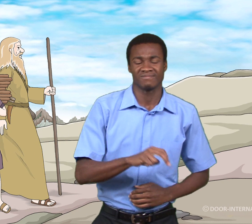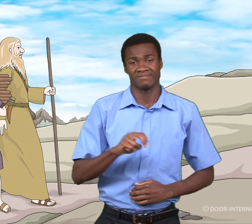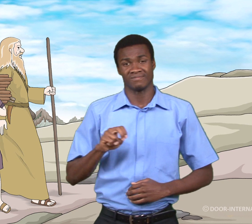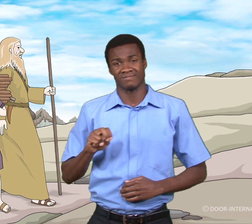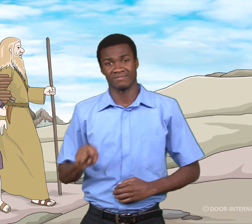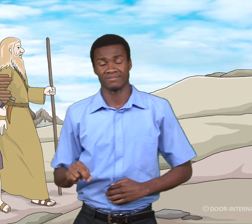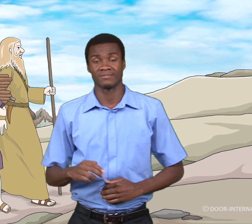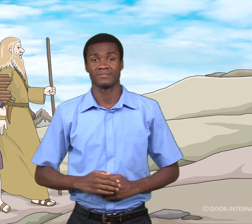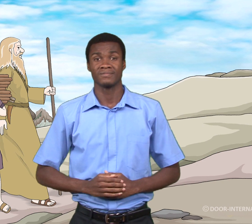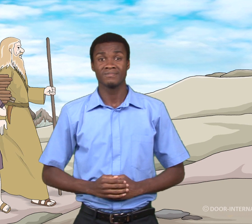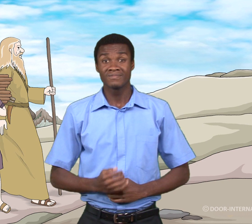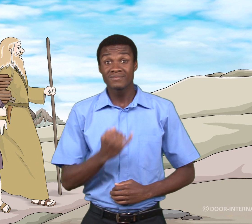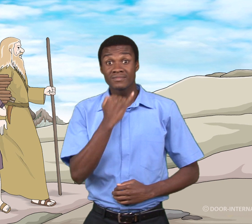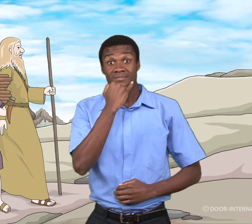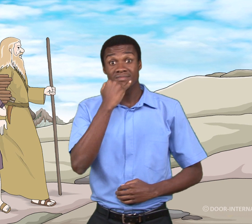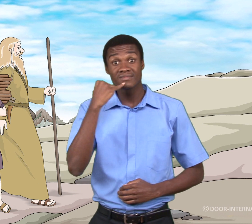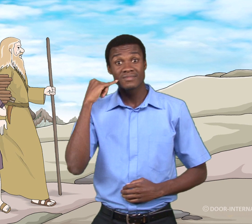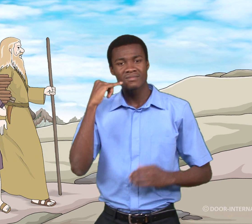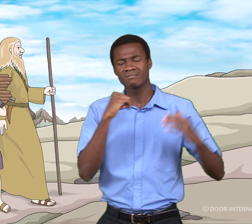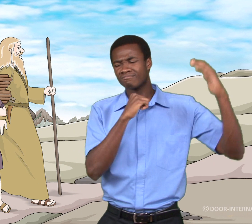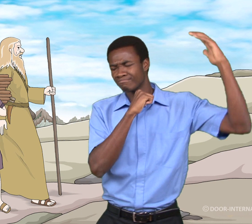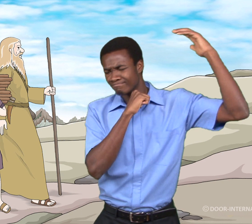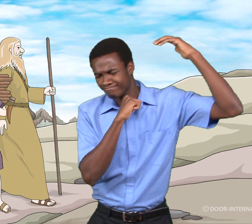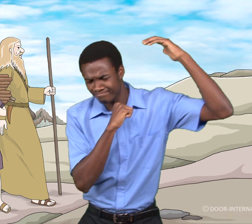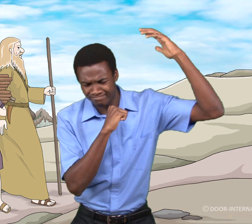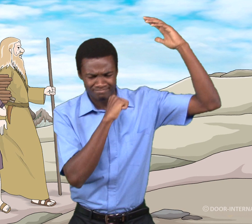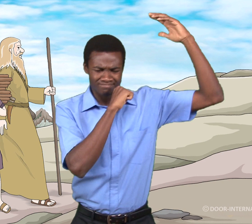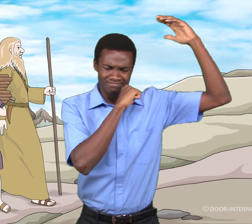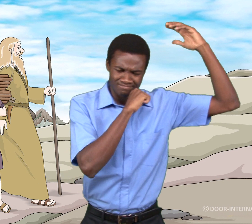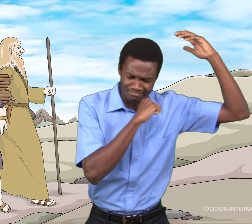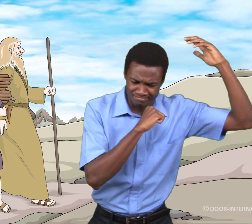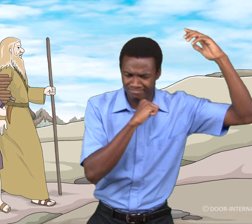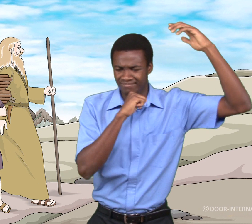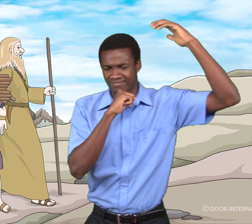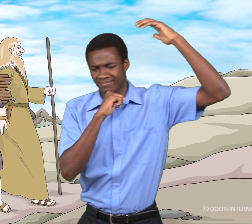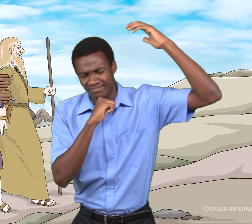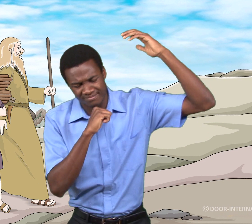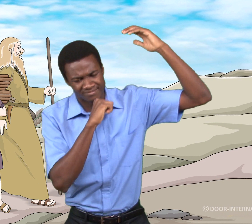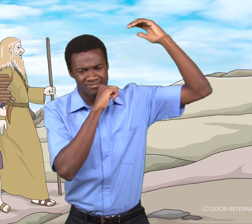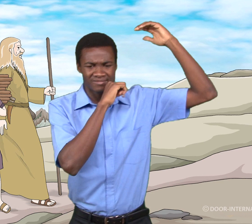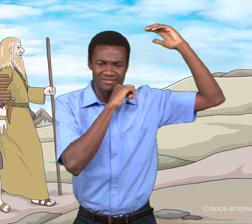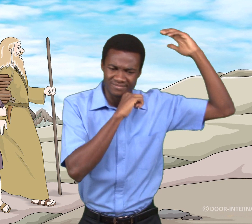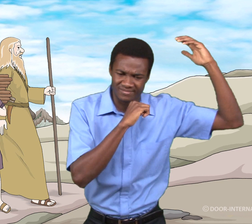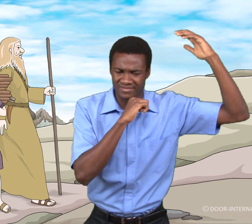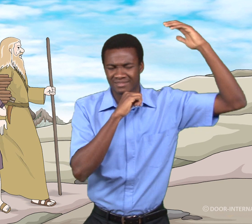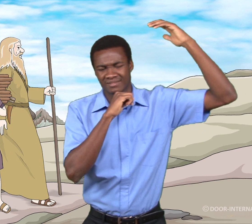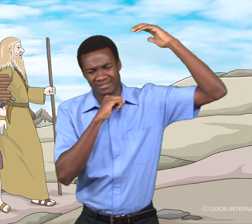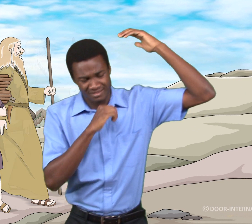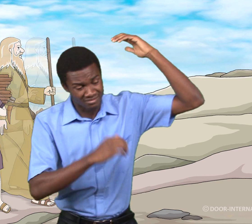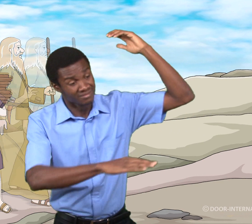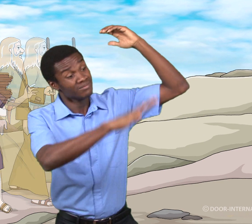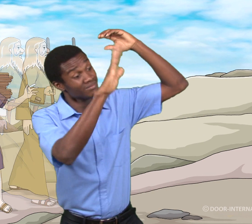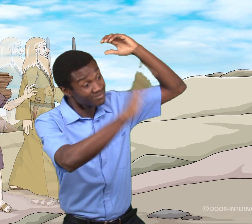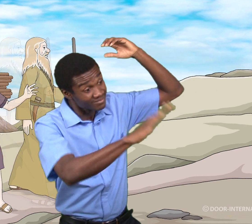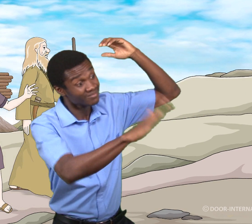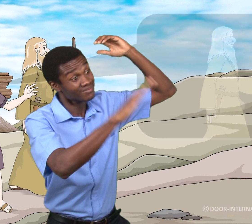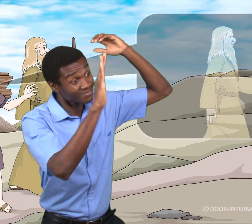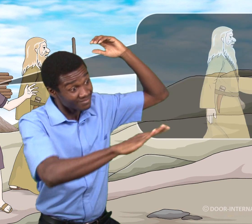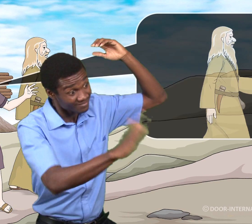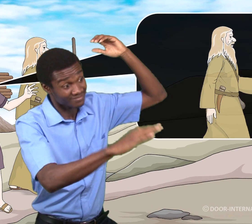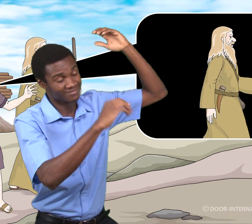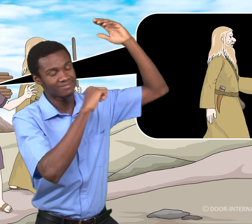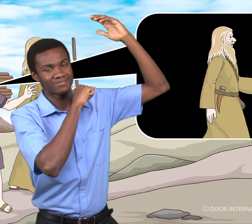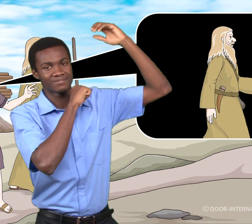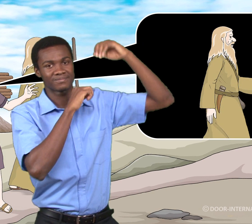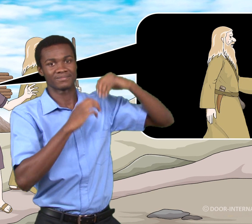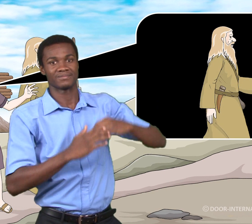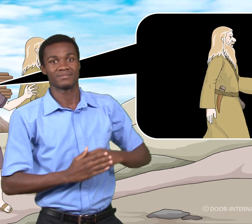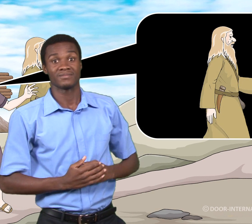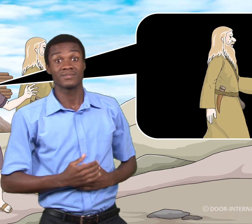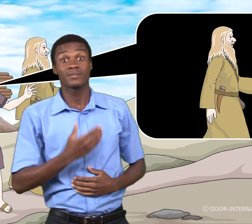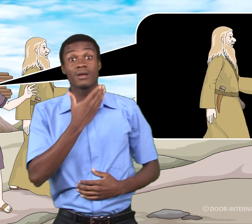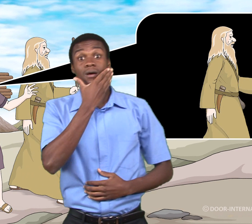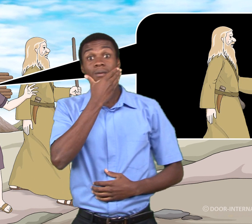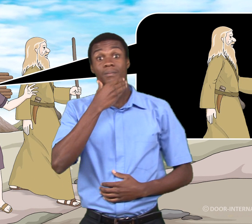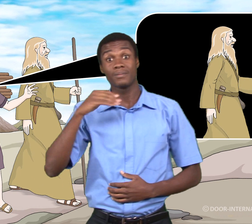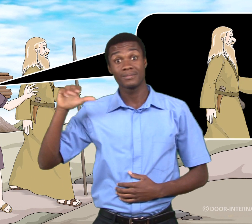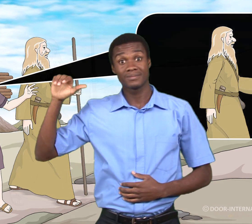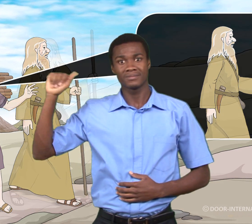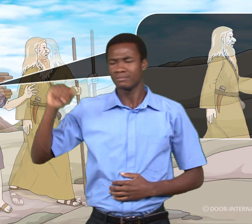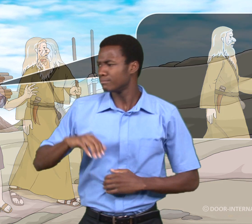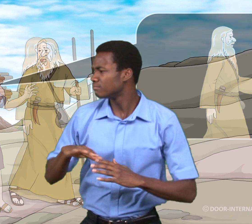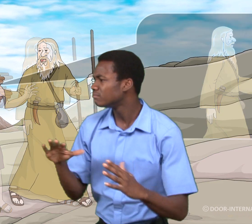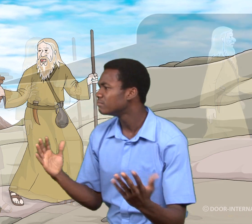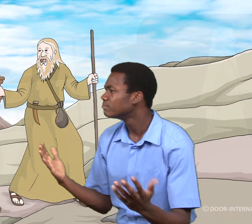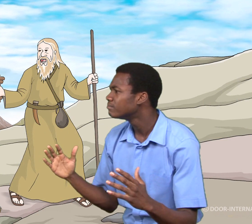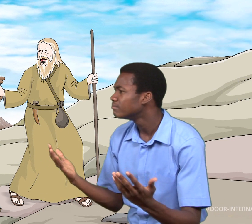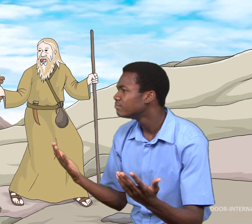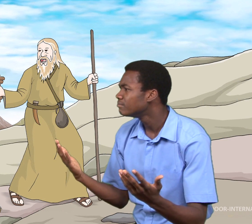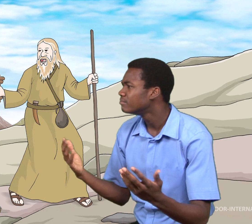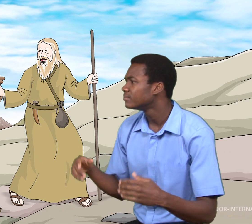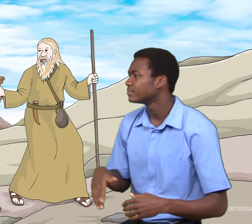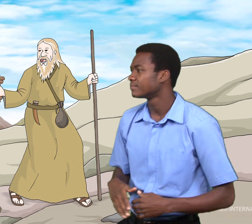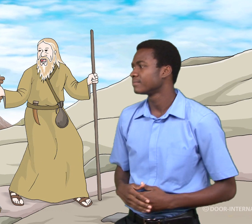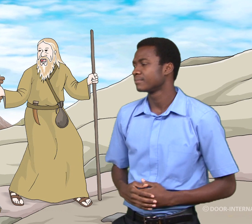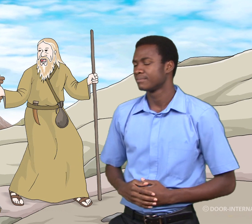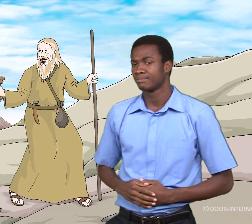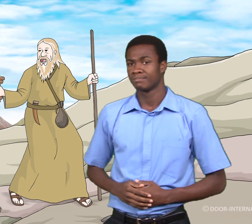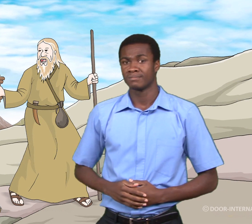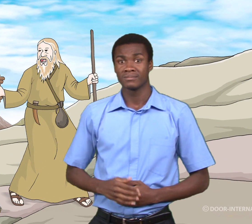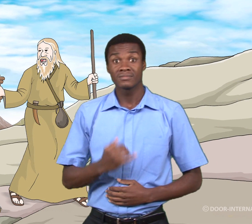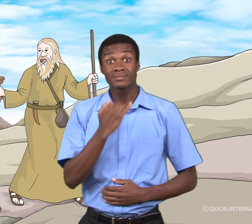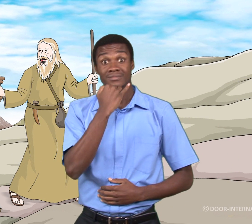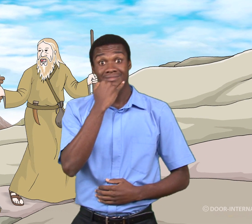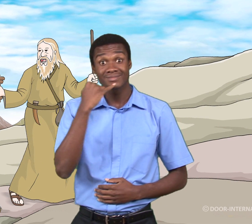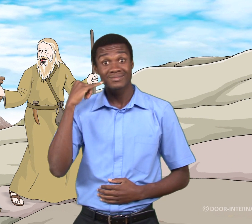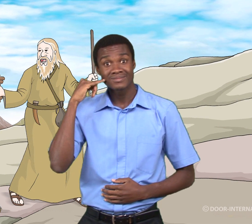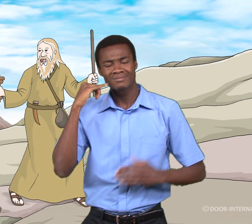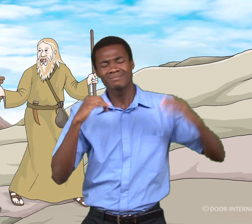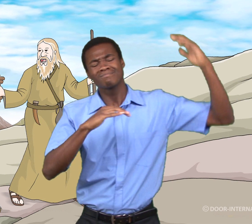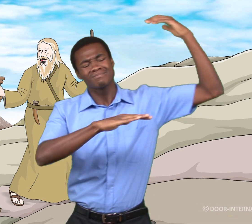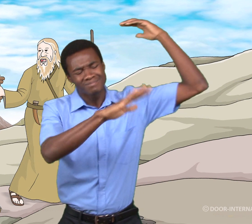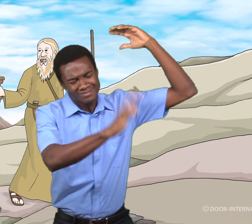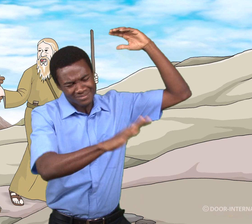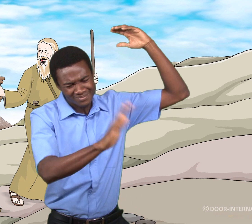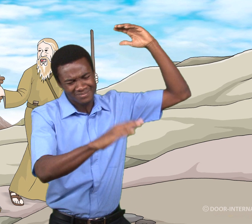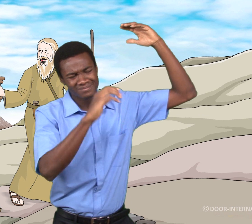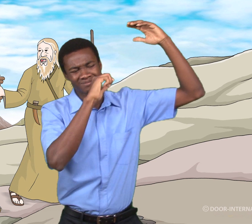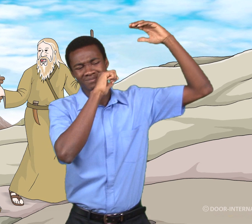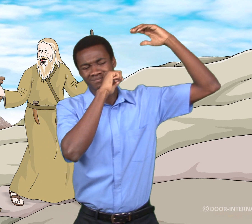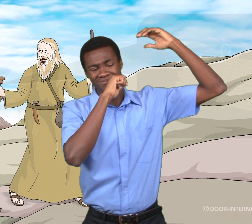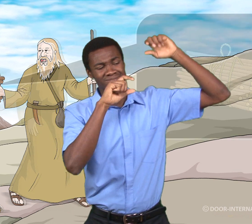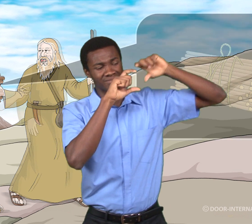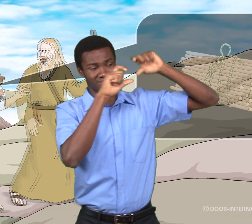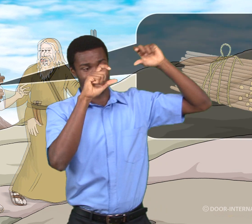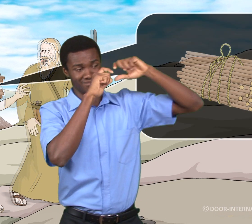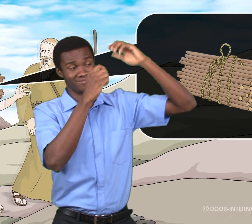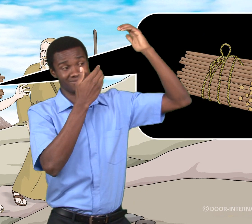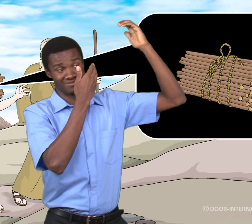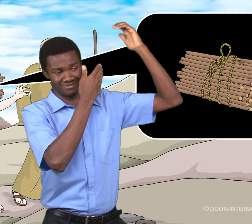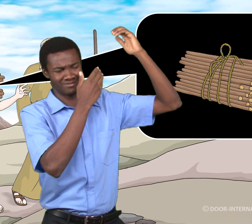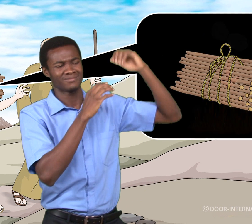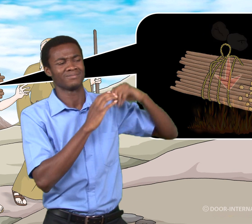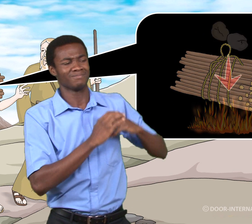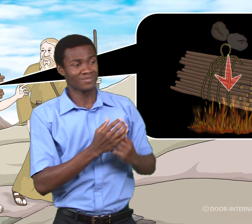Then Isaac said to his father Abraham, “My father!” “Here I am, my son,” he replied.